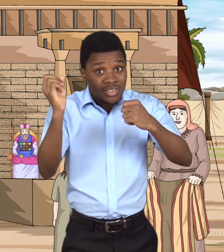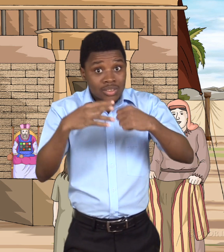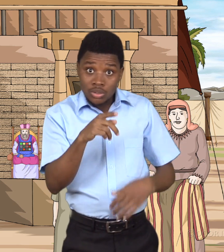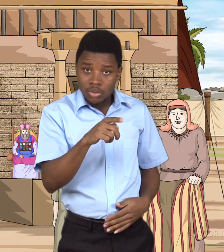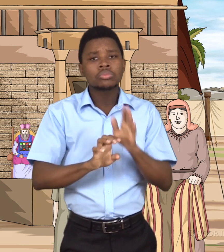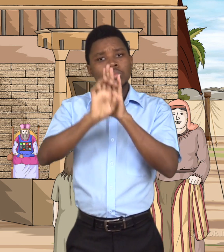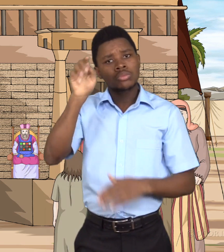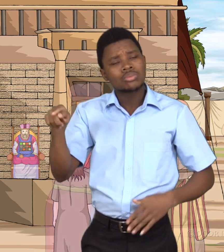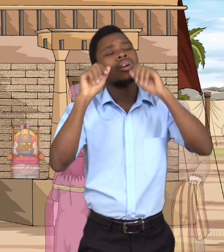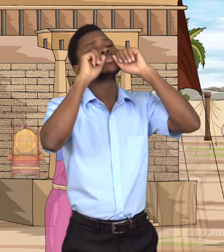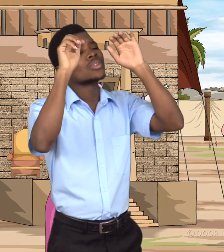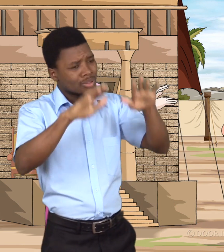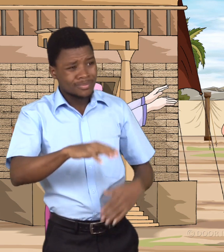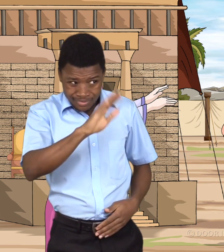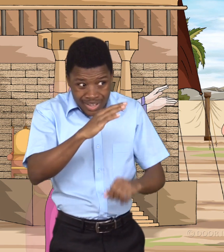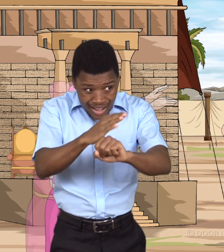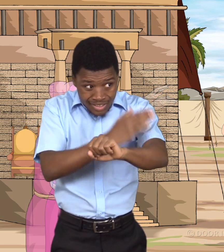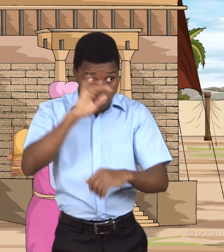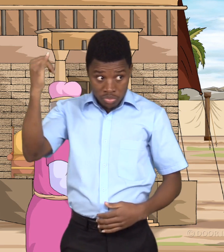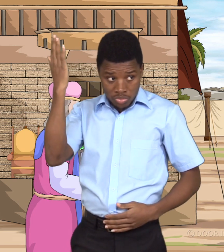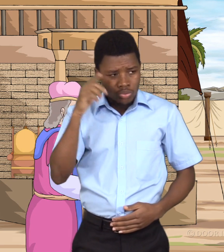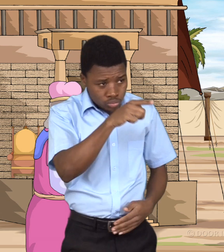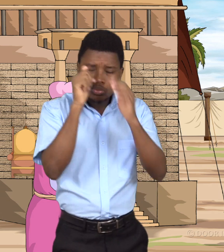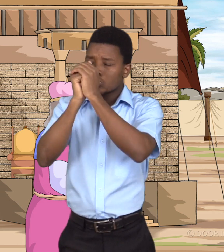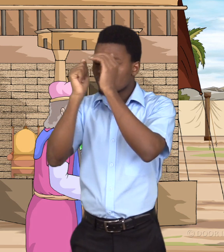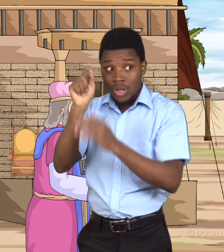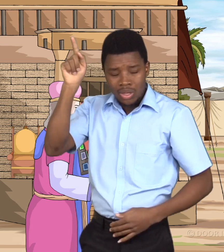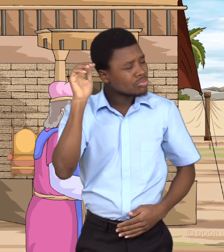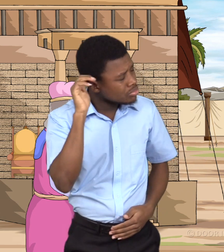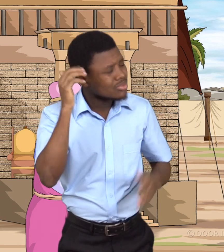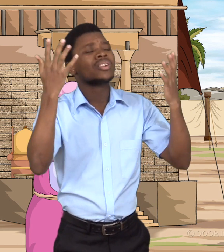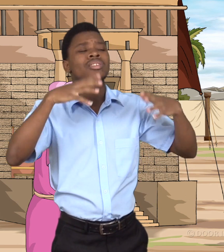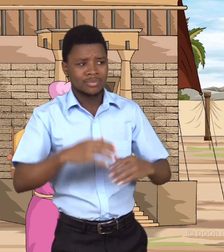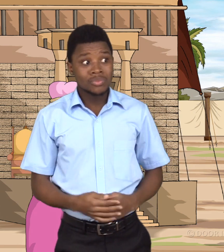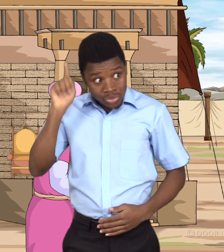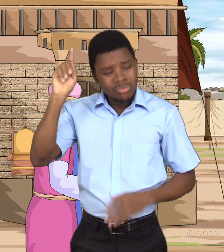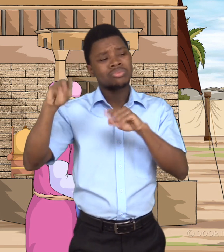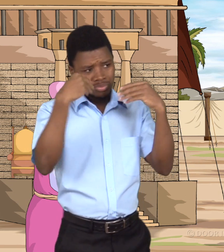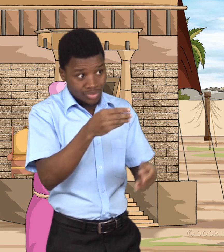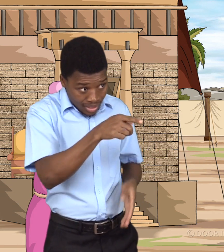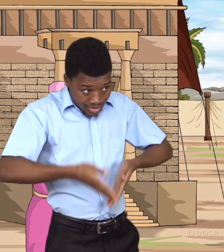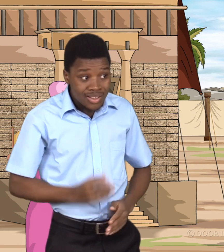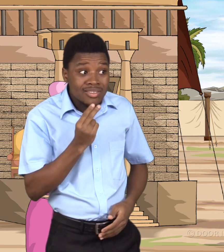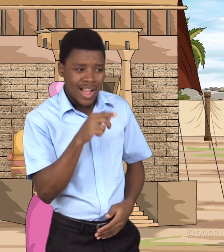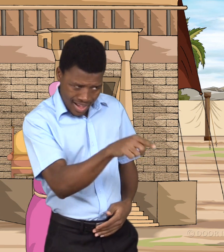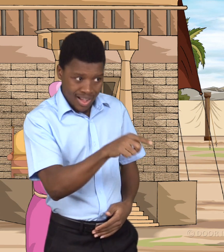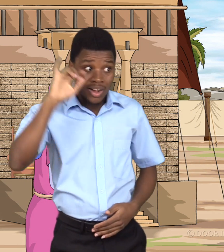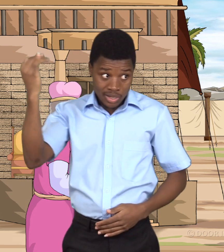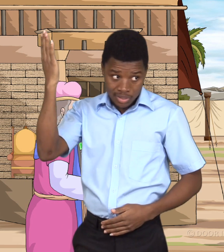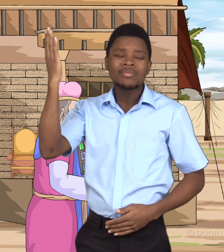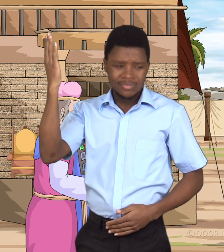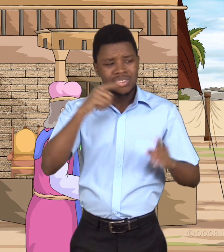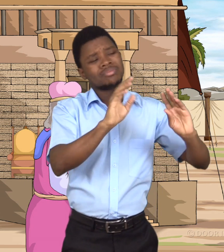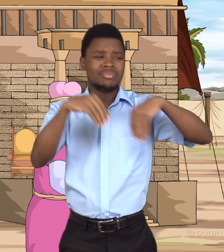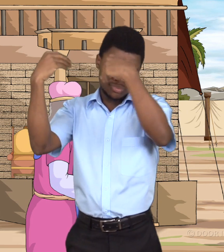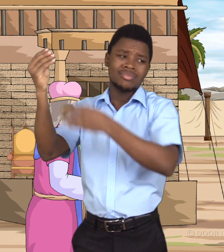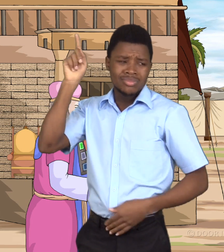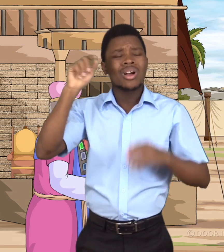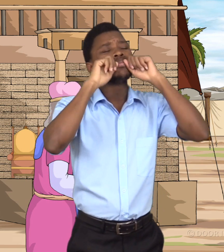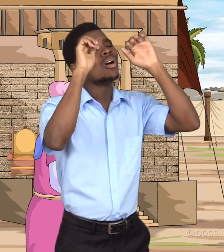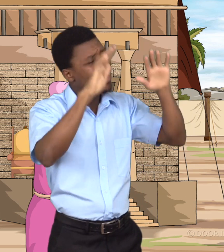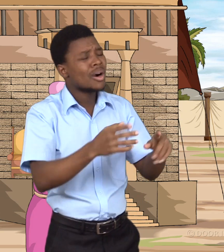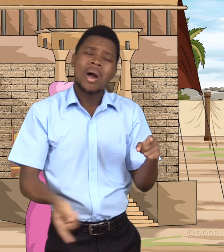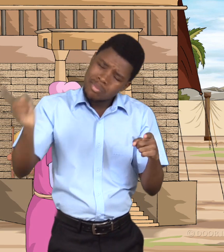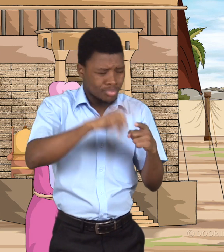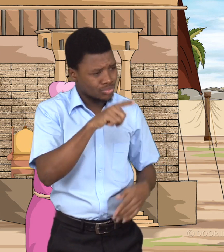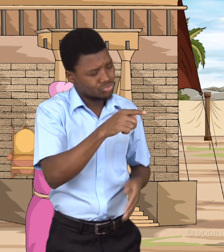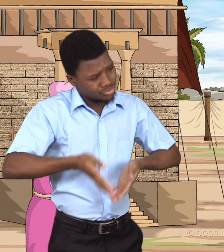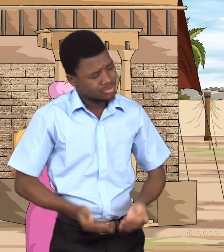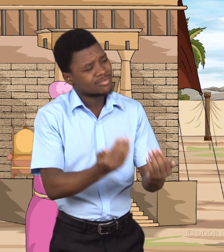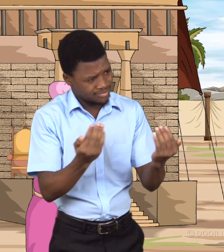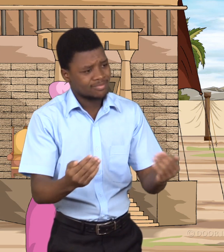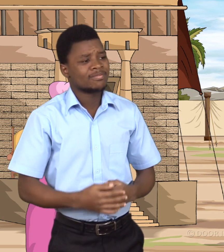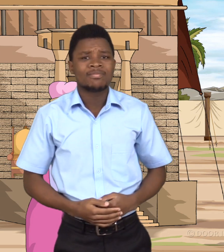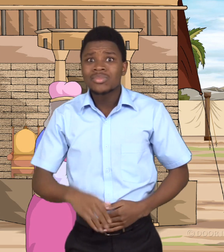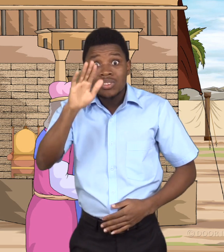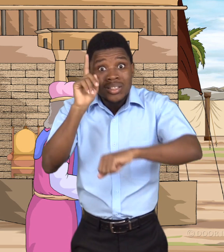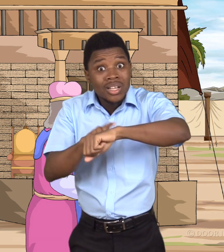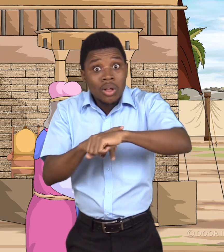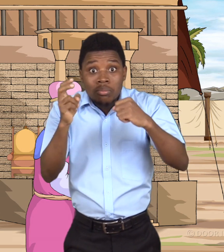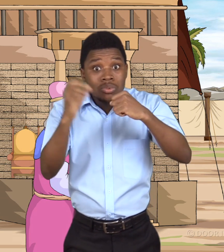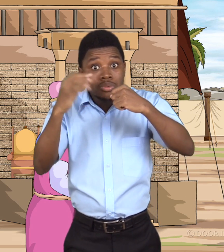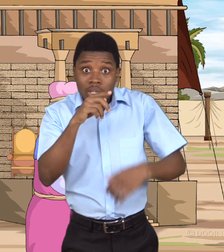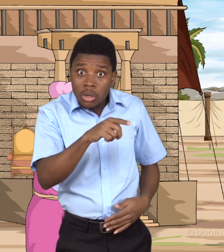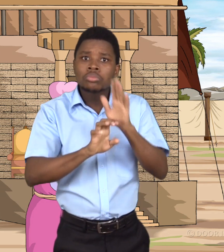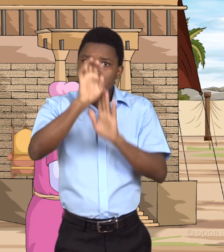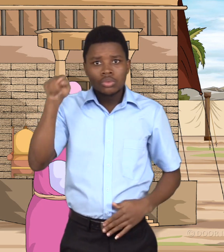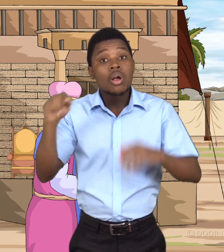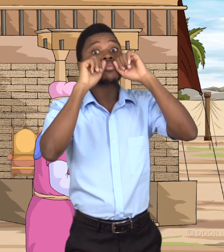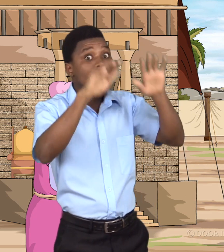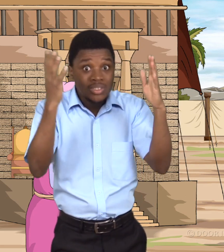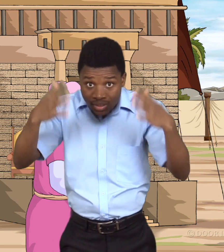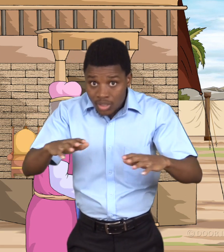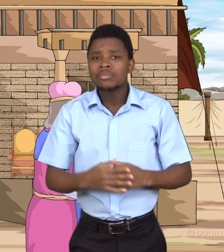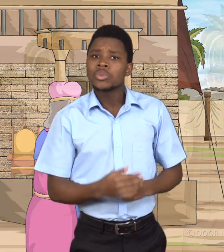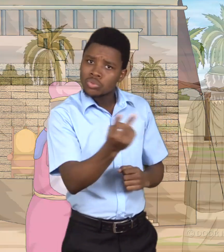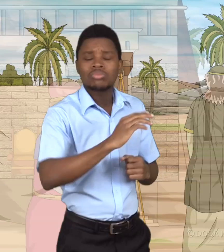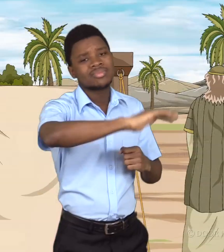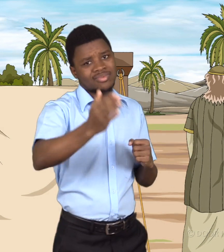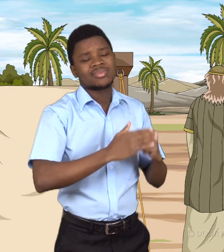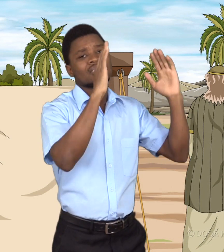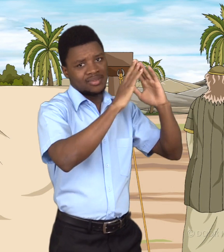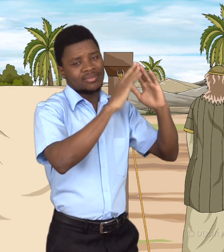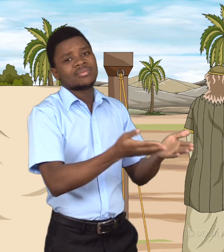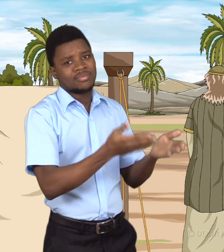And Eli would bless Elkanah and his wife, saying, “May the LORD give you children by this woman in place of the one she dedicated to the LORD.”